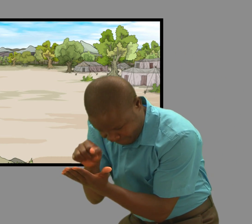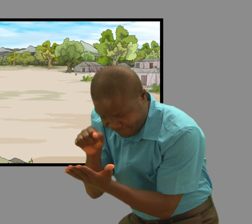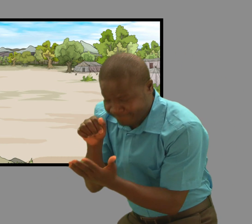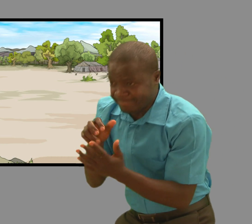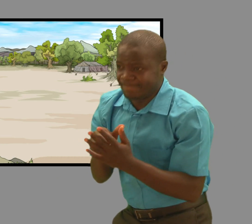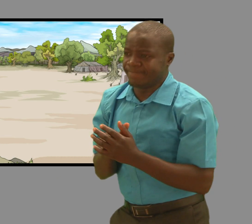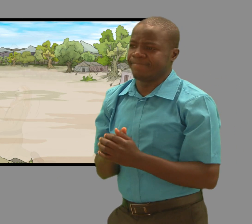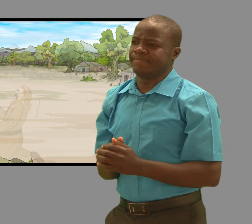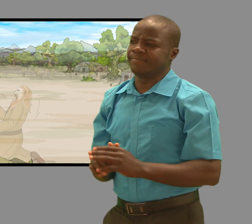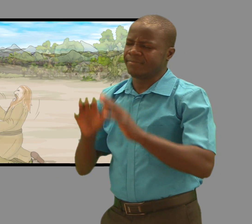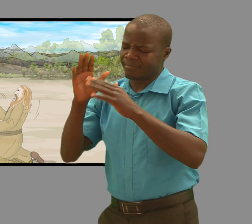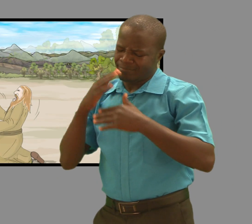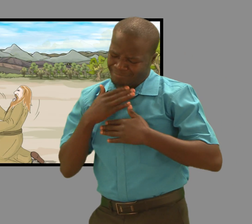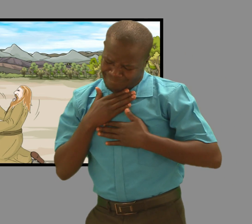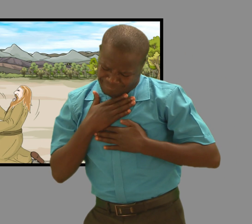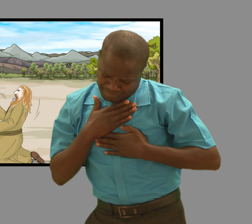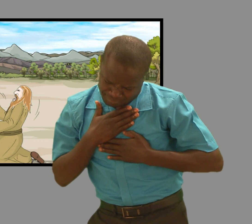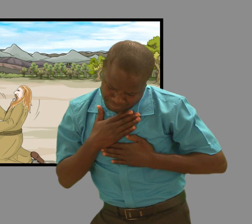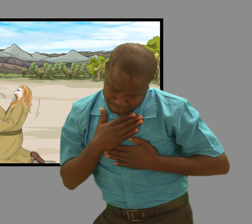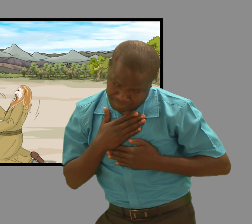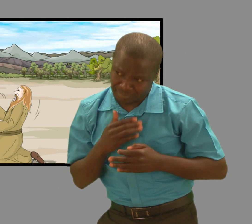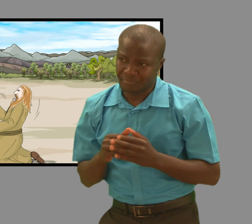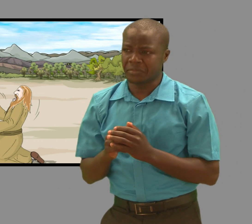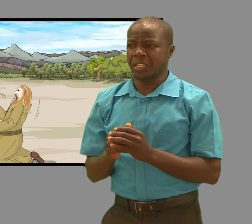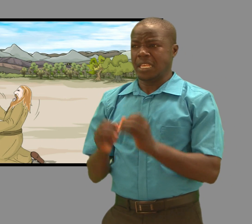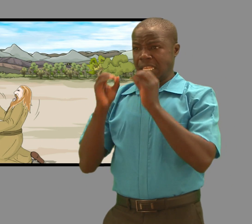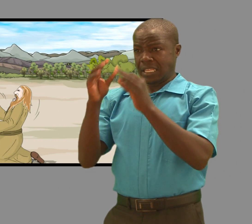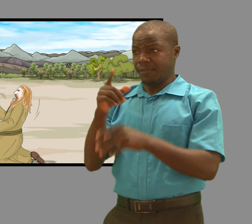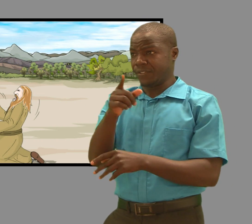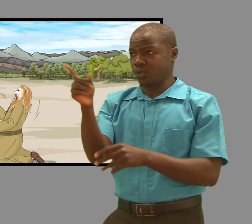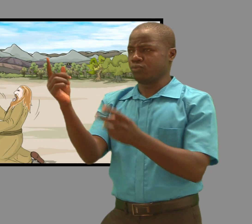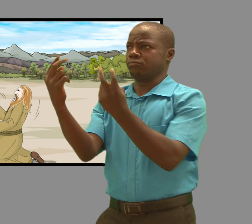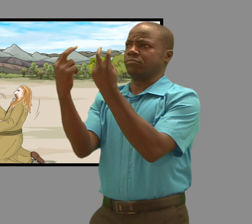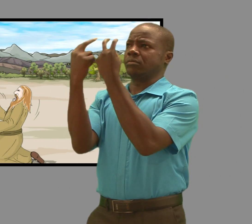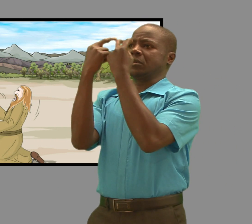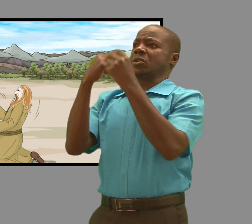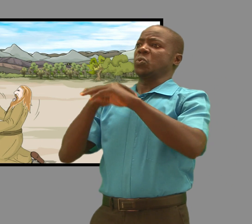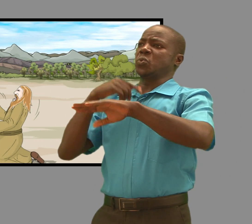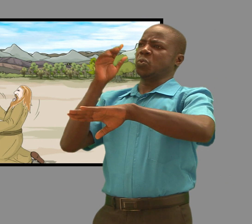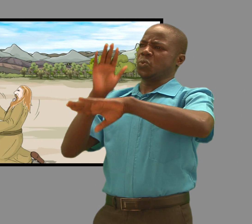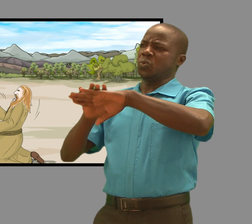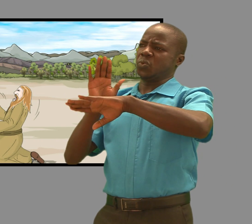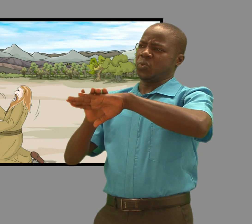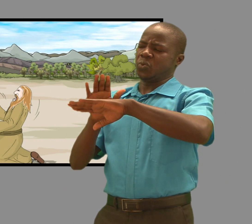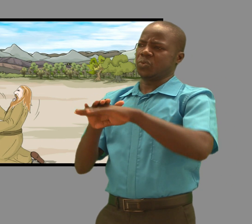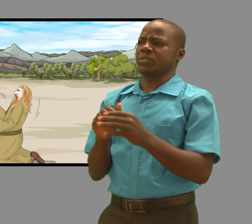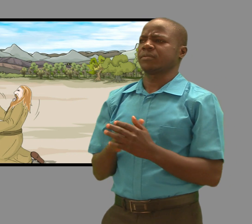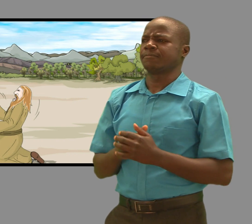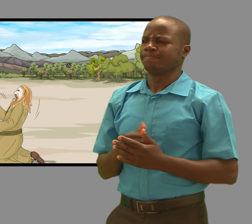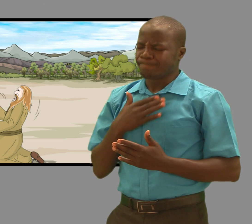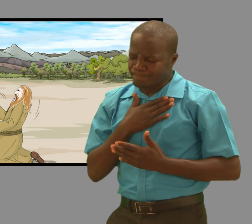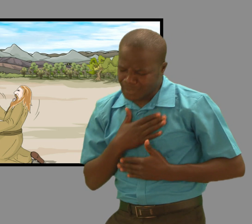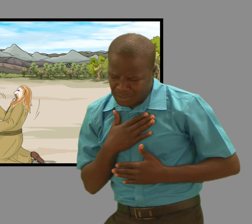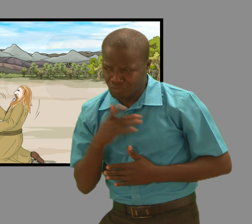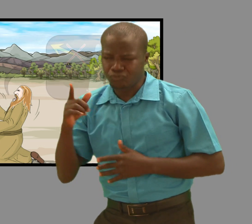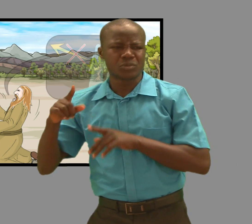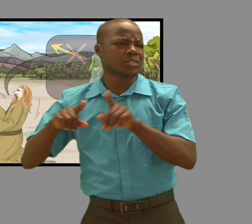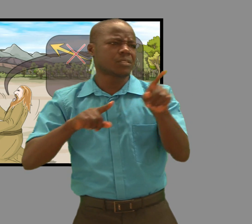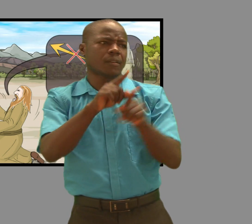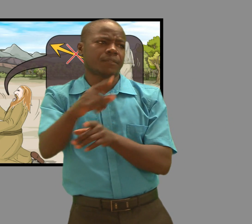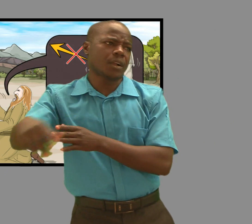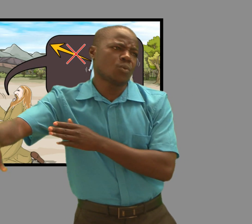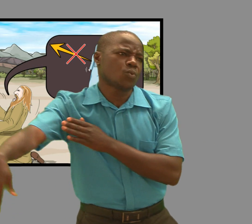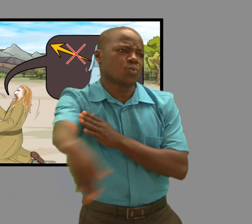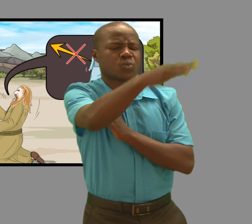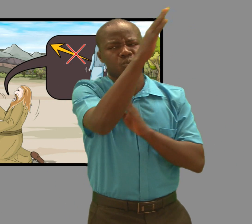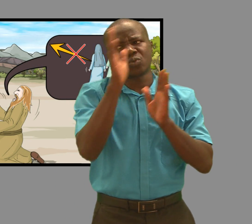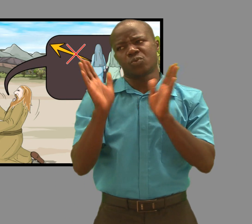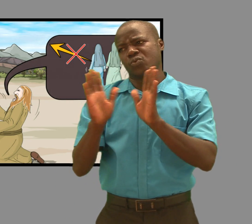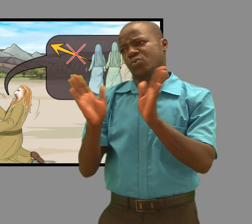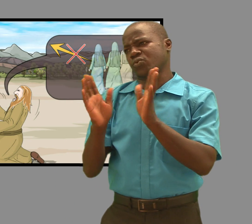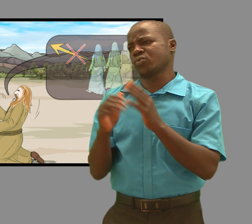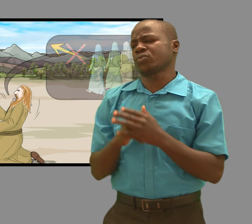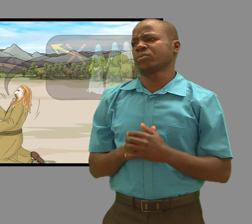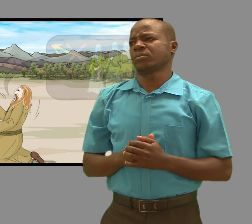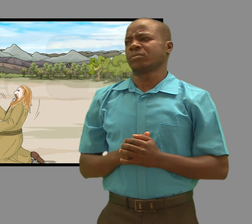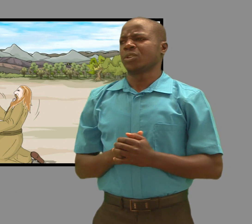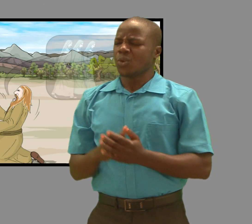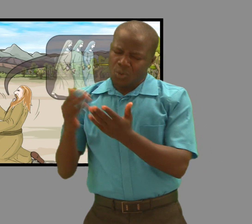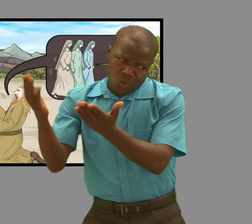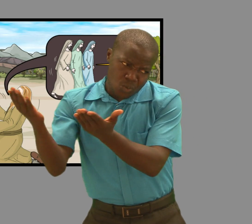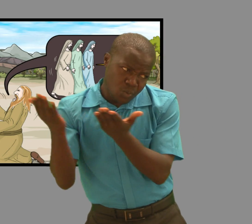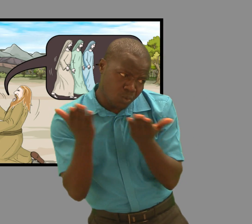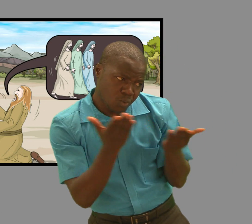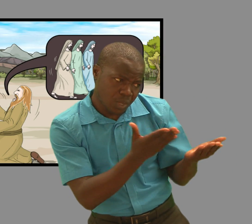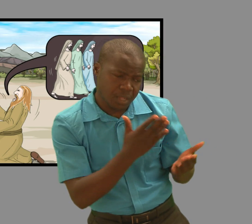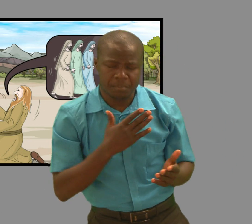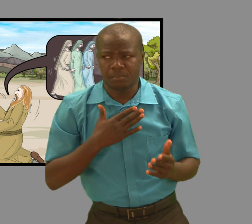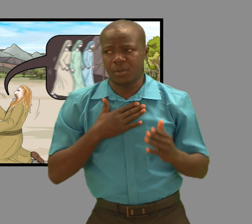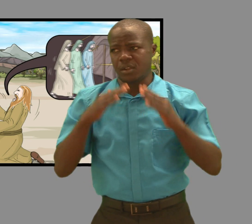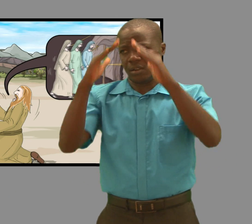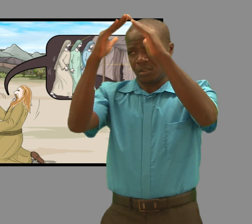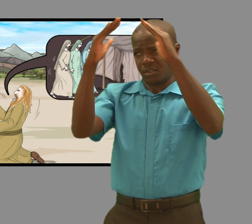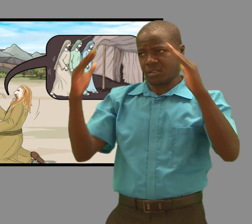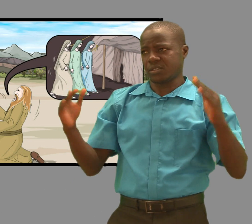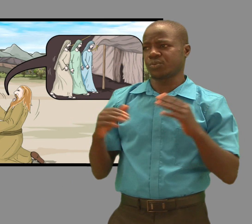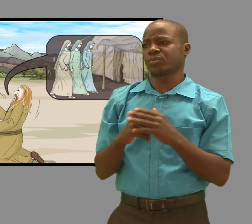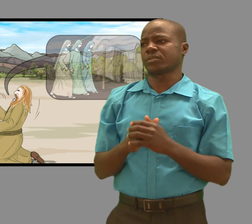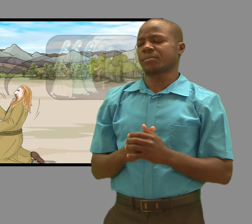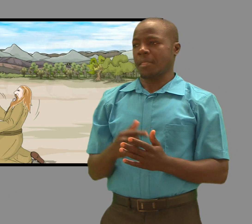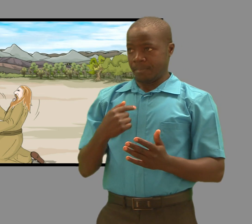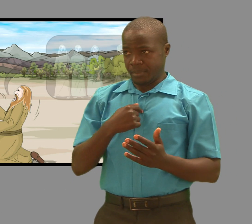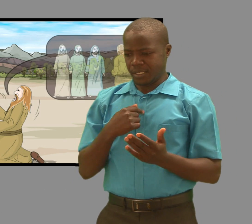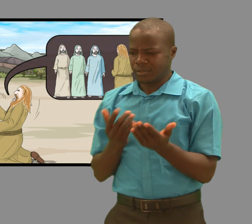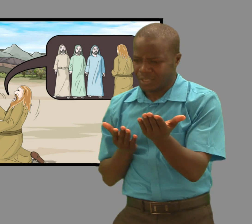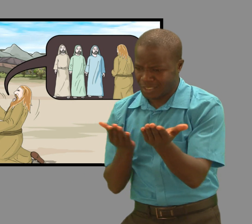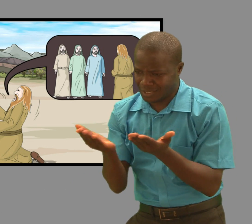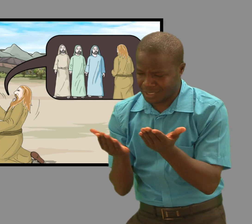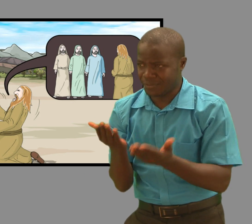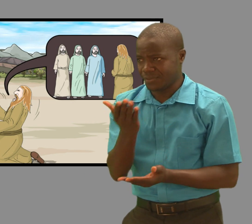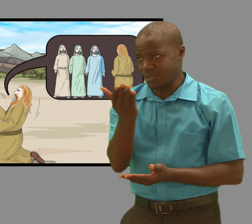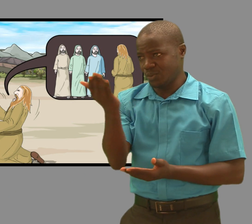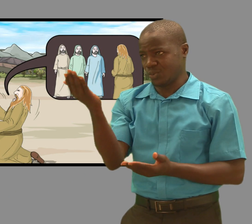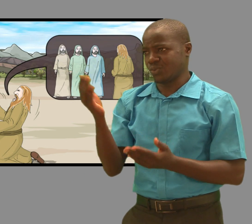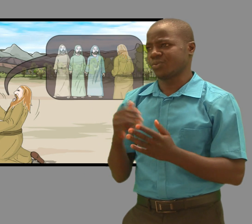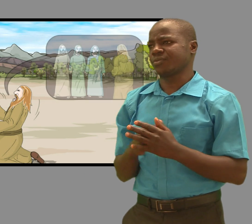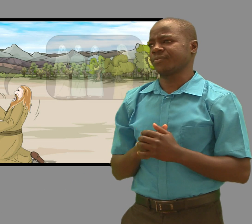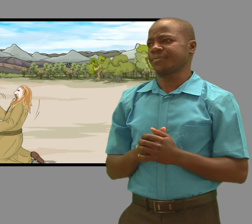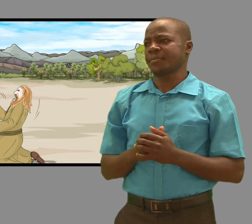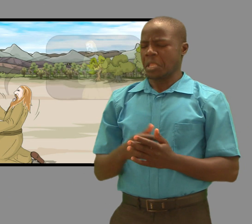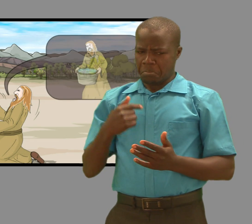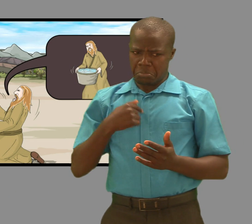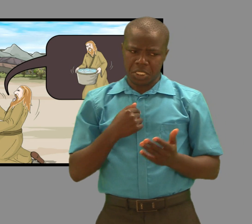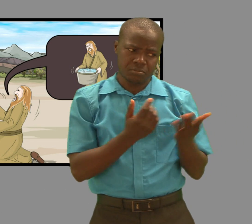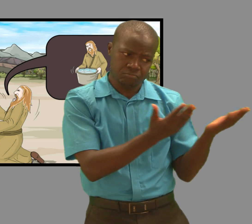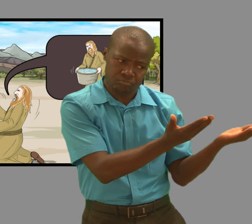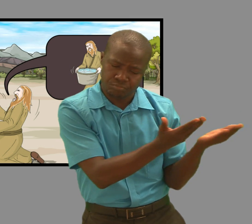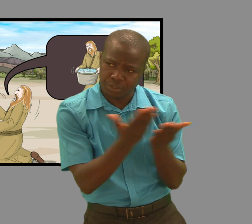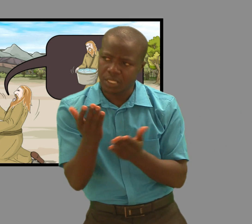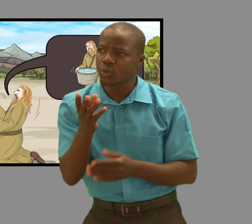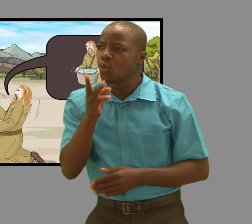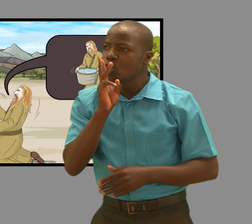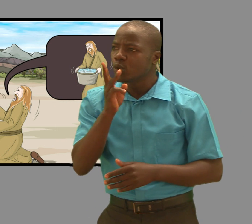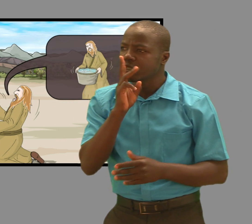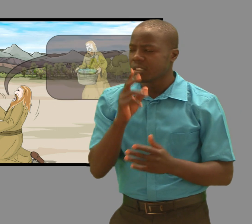“My lord,” said Abraham, “if I have found favor in your sight, please do not pass your servant by.